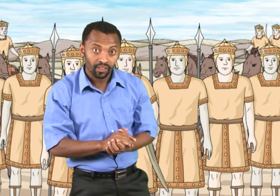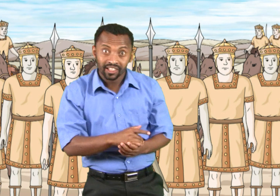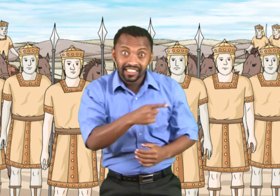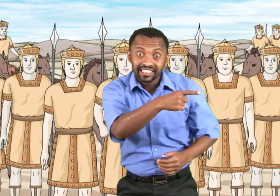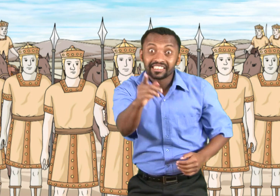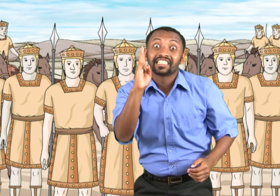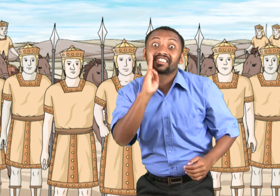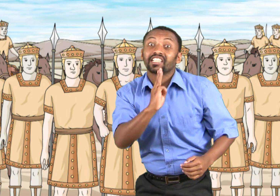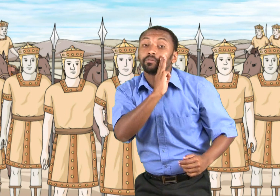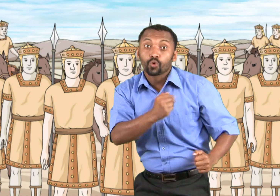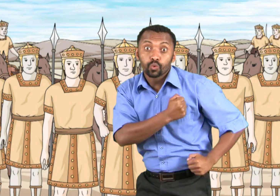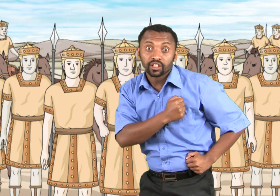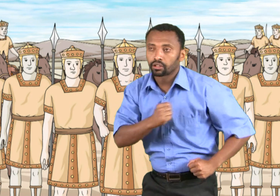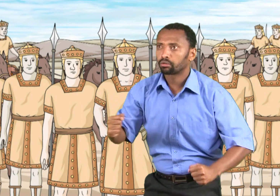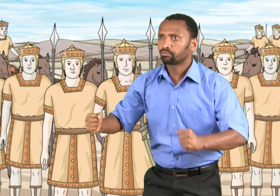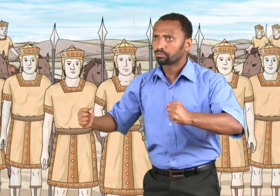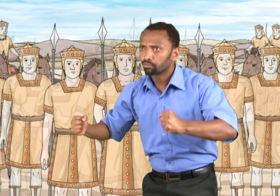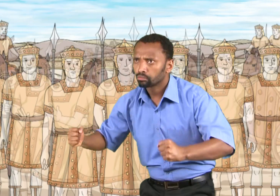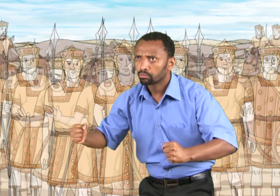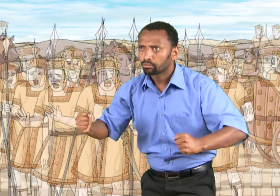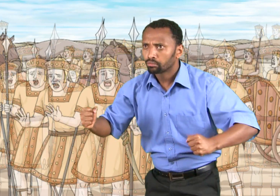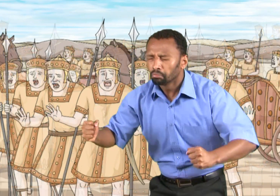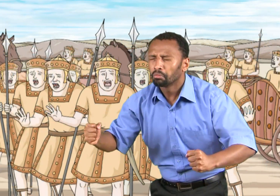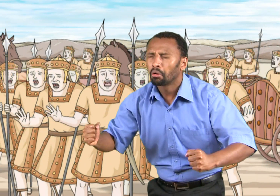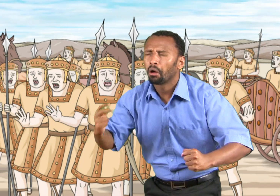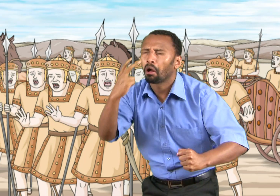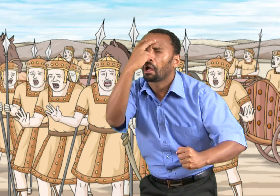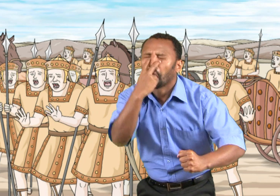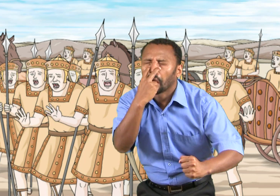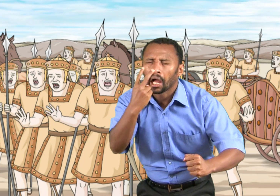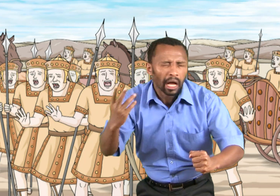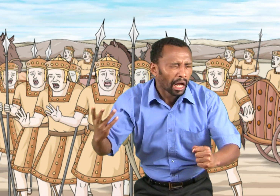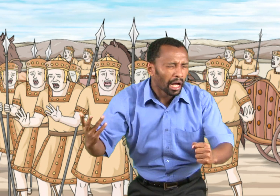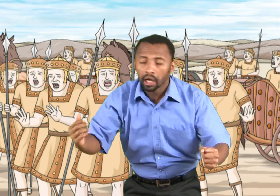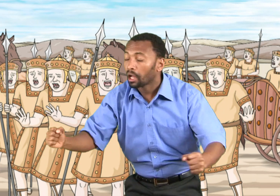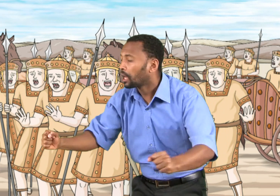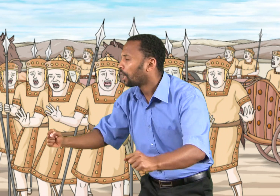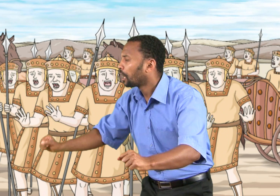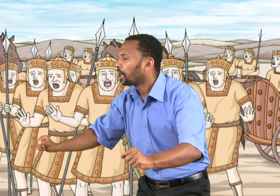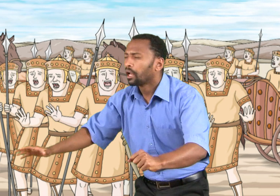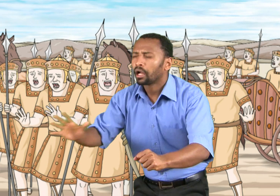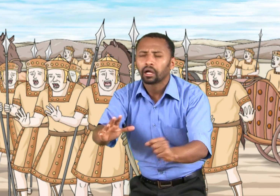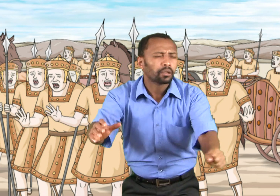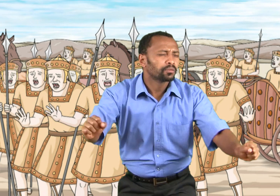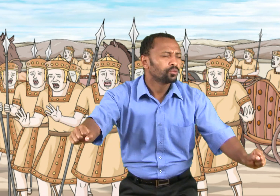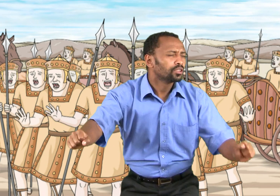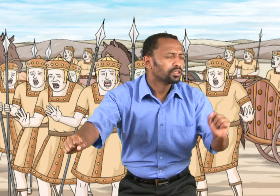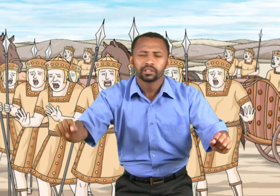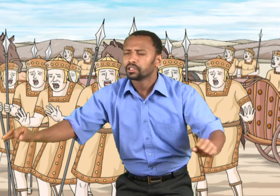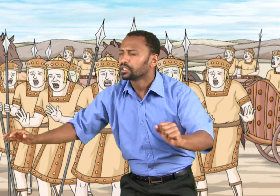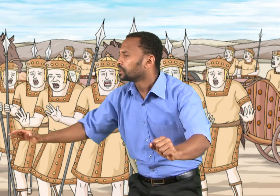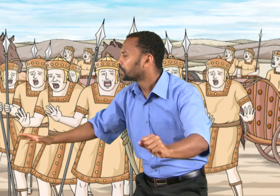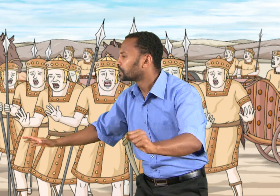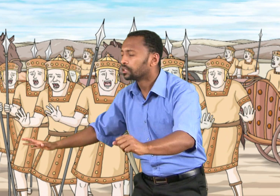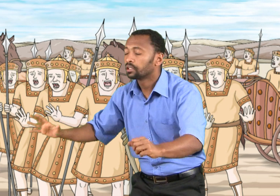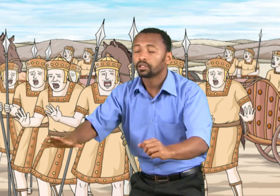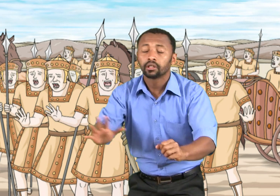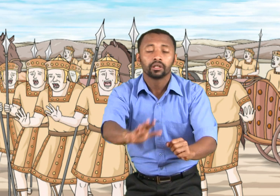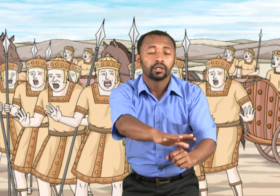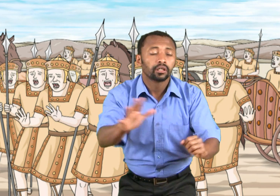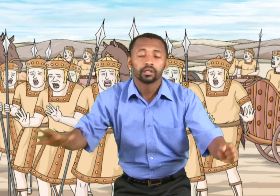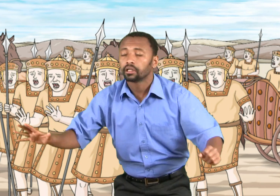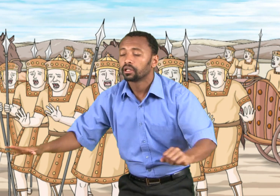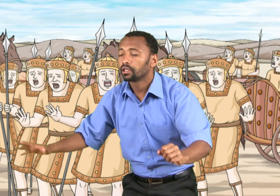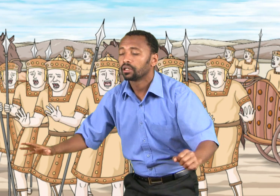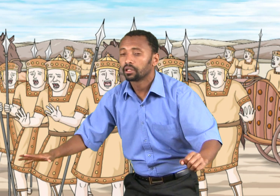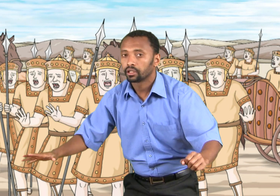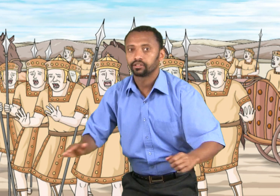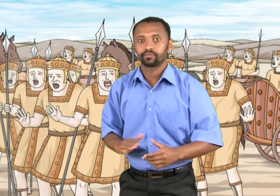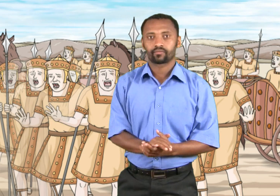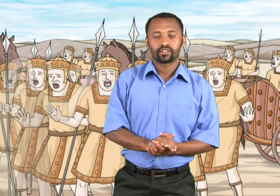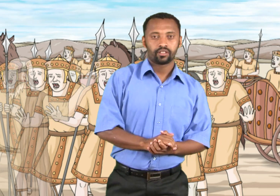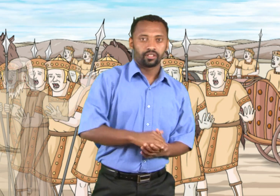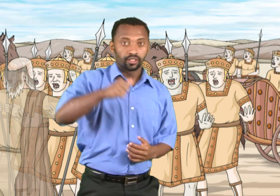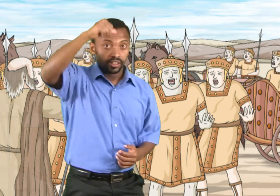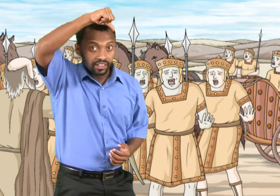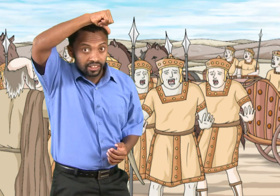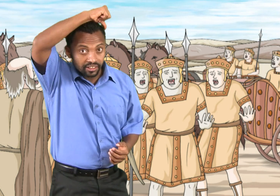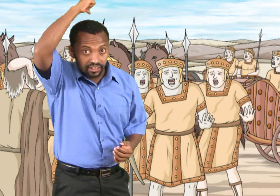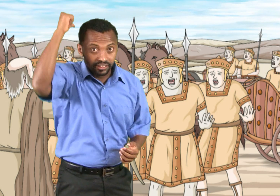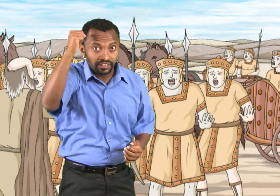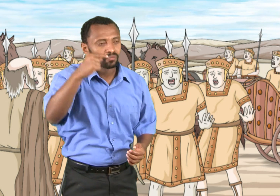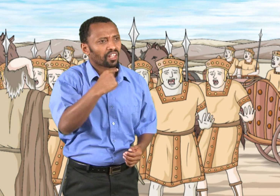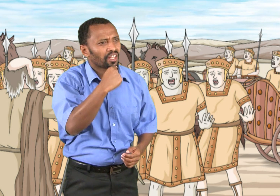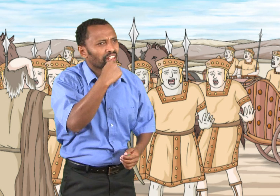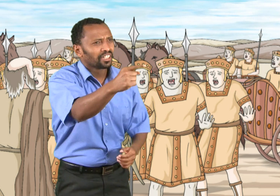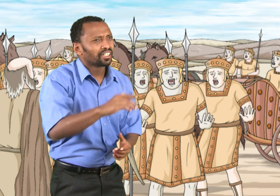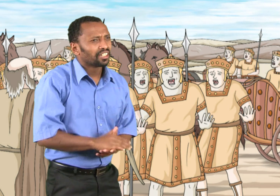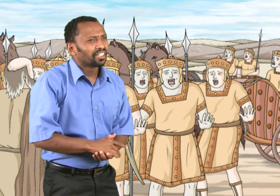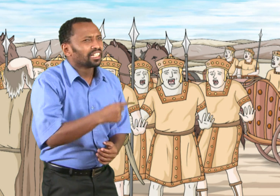So He struck them with blindness, according to the word of Elisha.